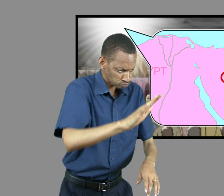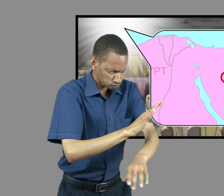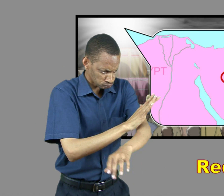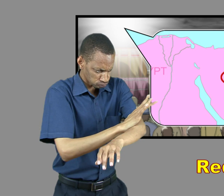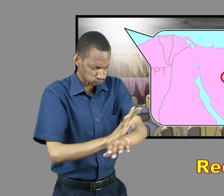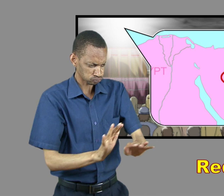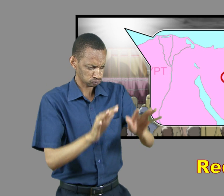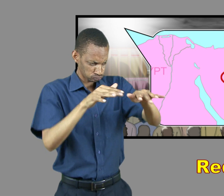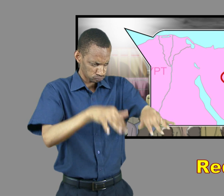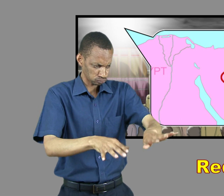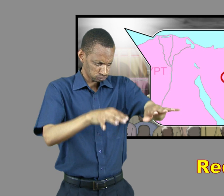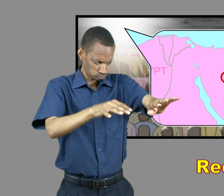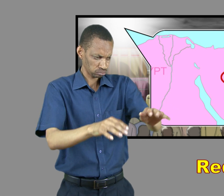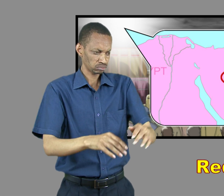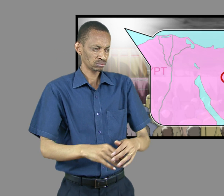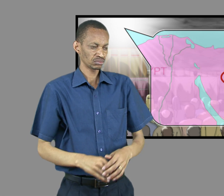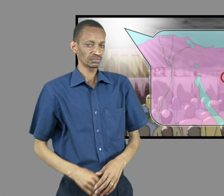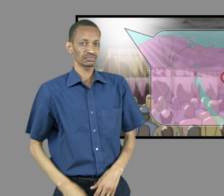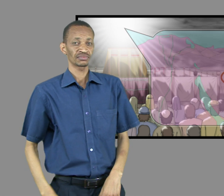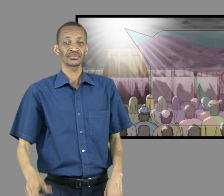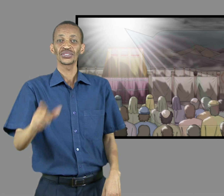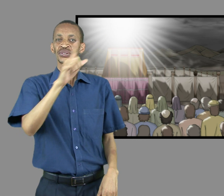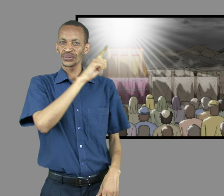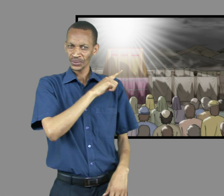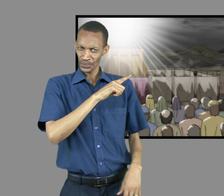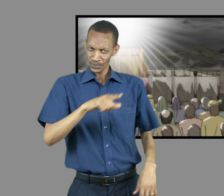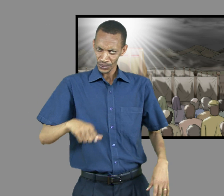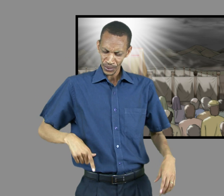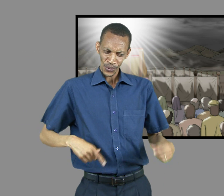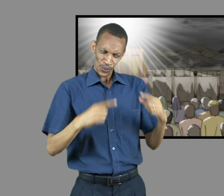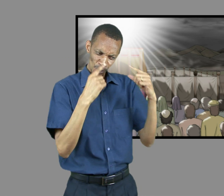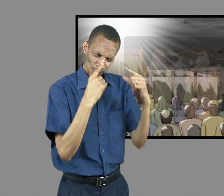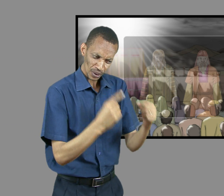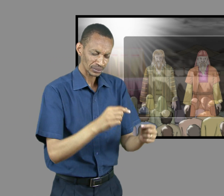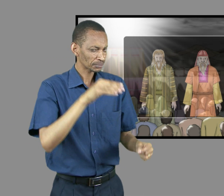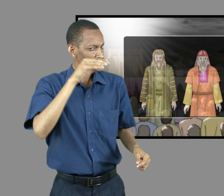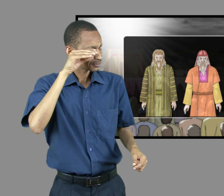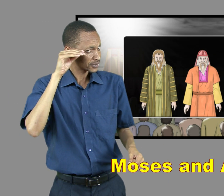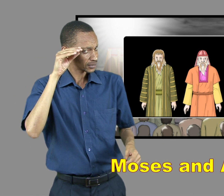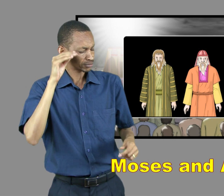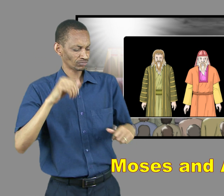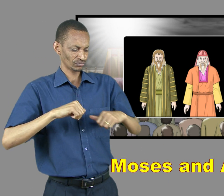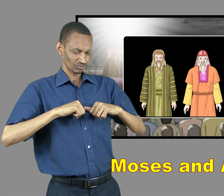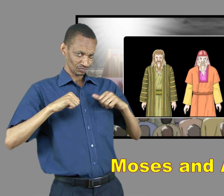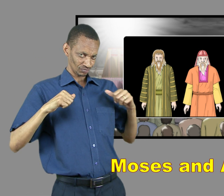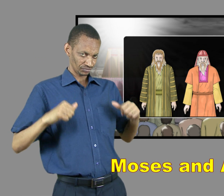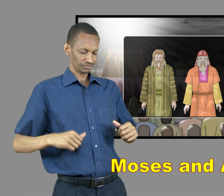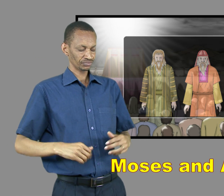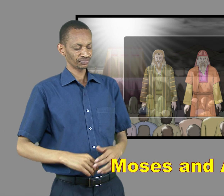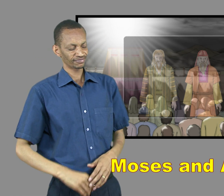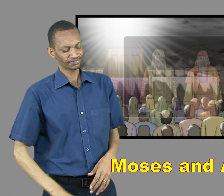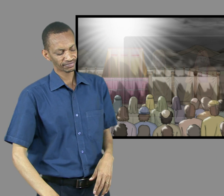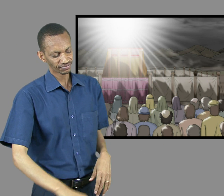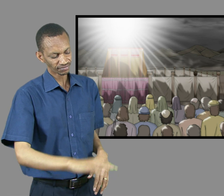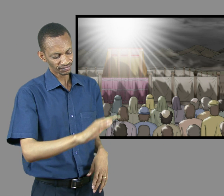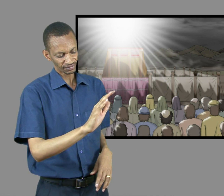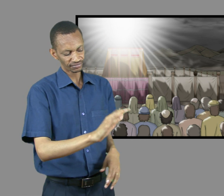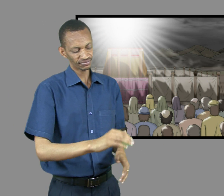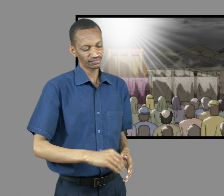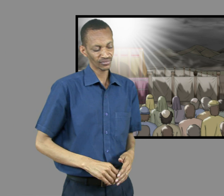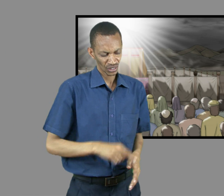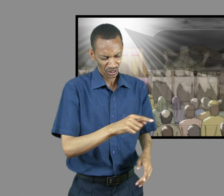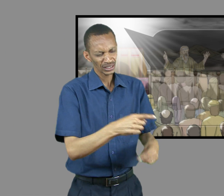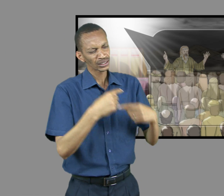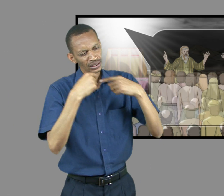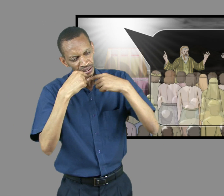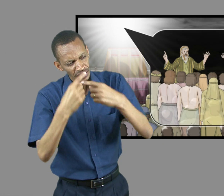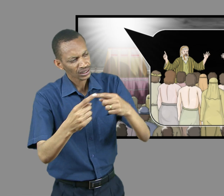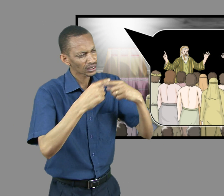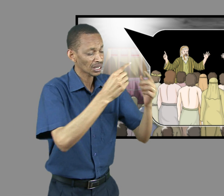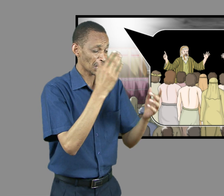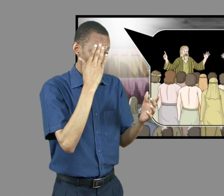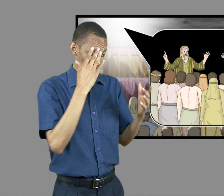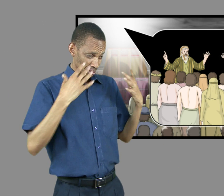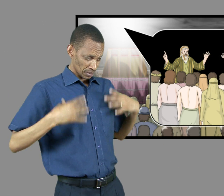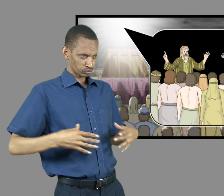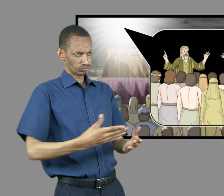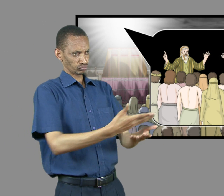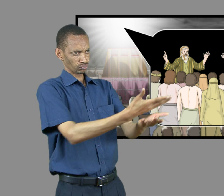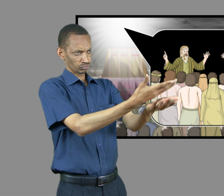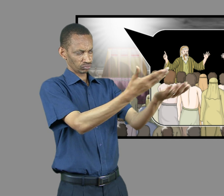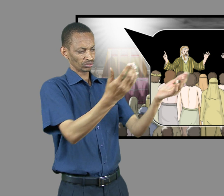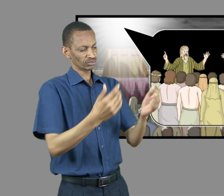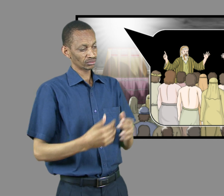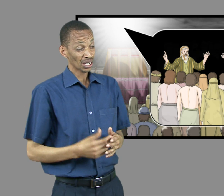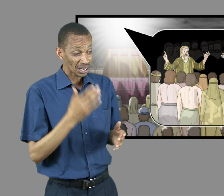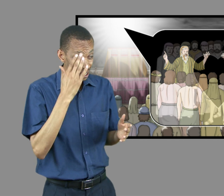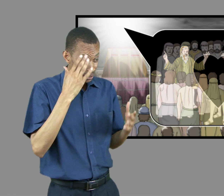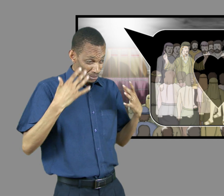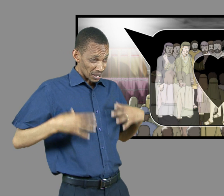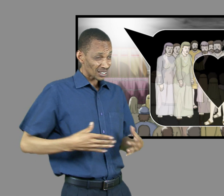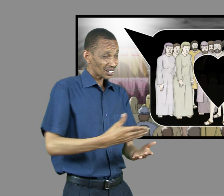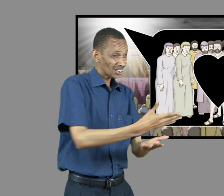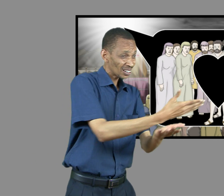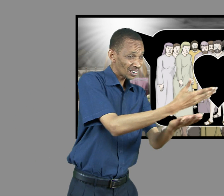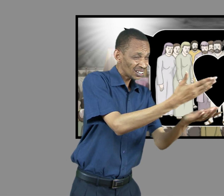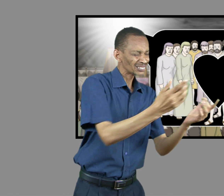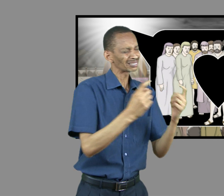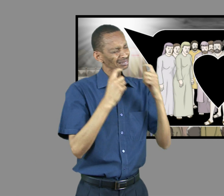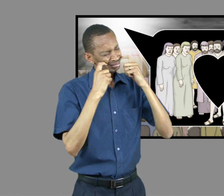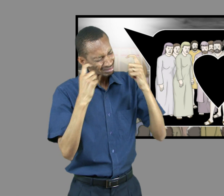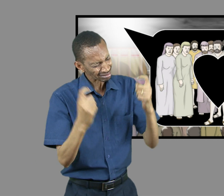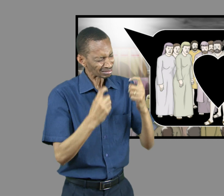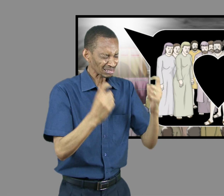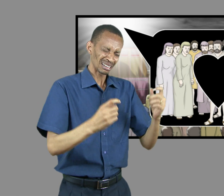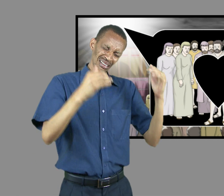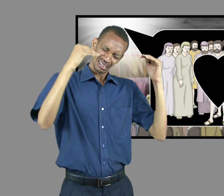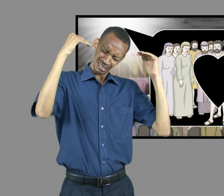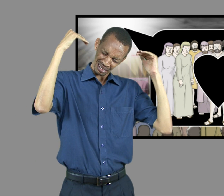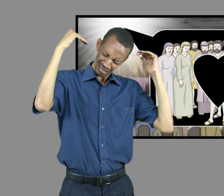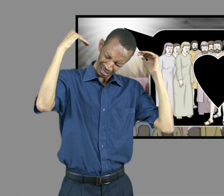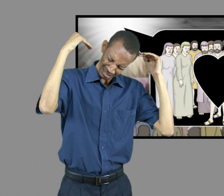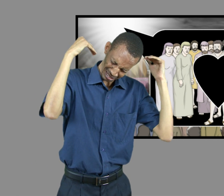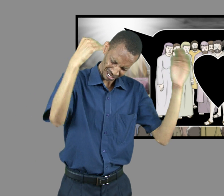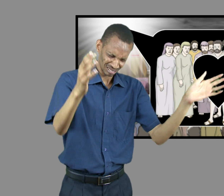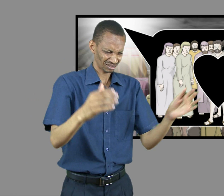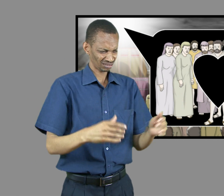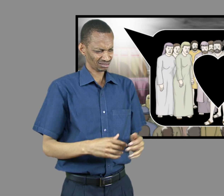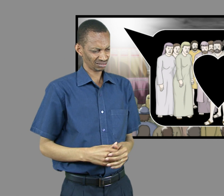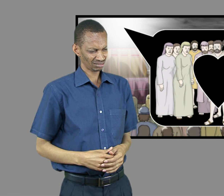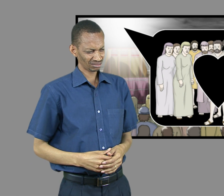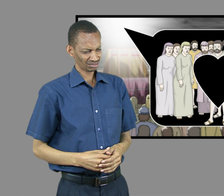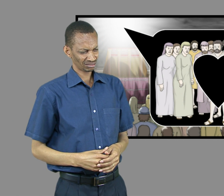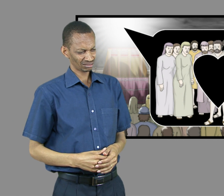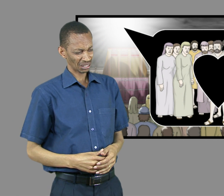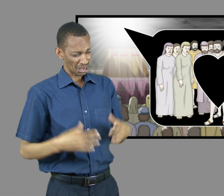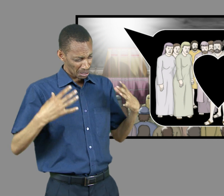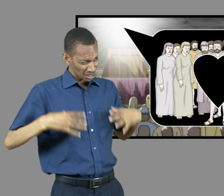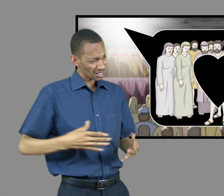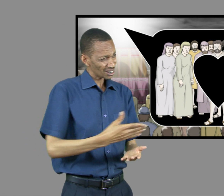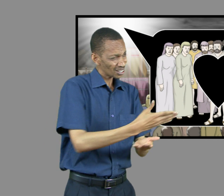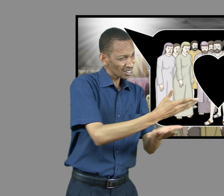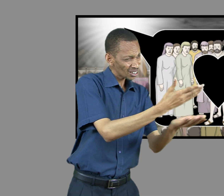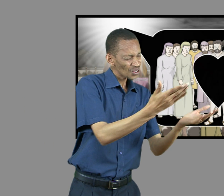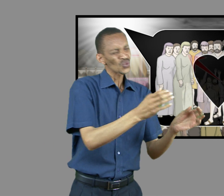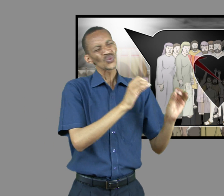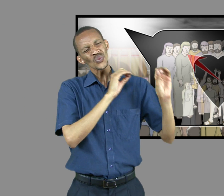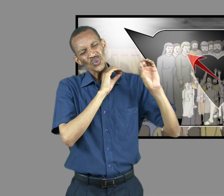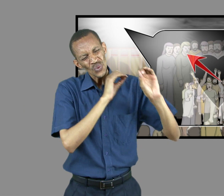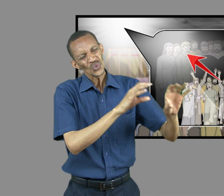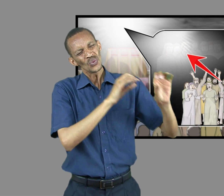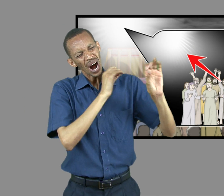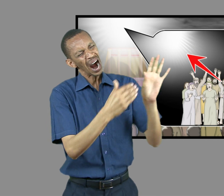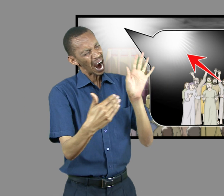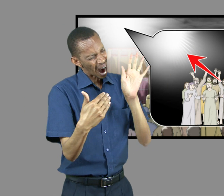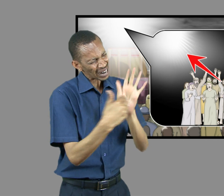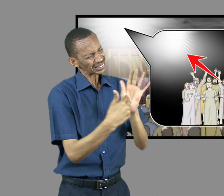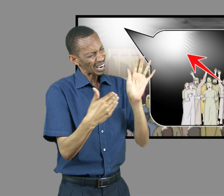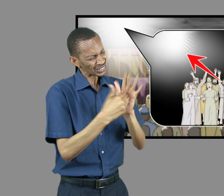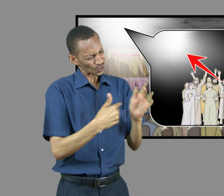Then the LORD said to Moses and Aaron, “How long will this wicked congregation grumble against Me?